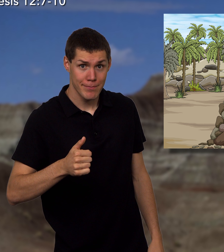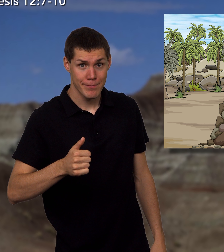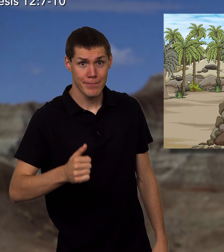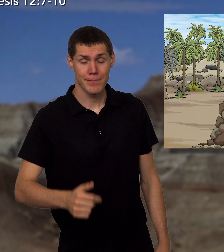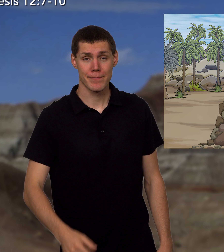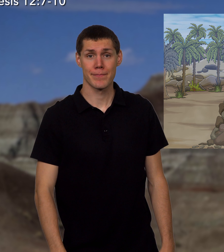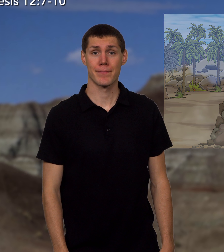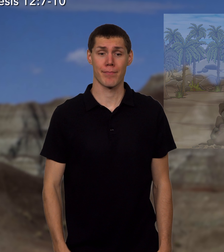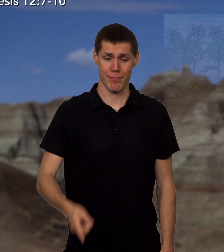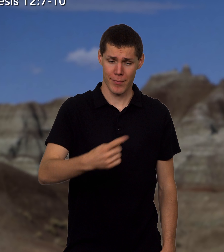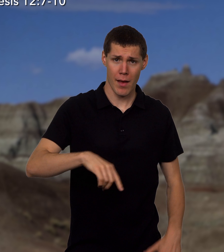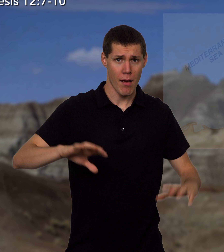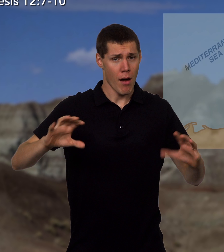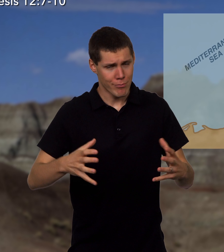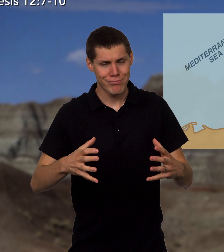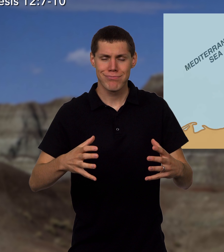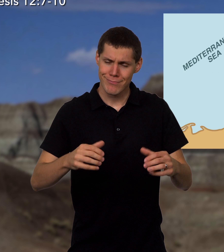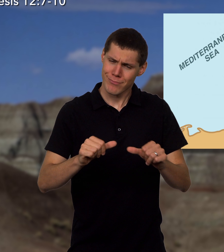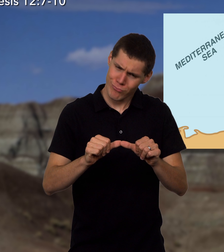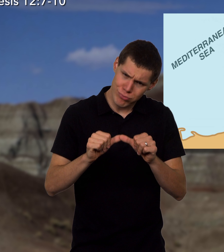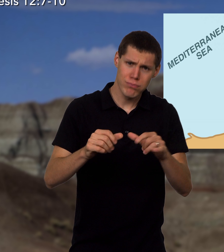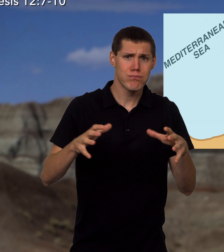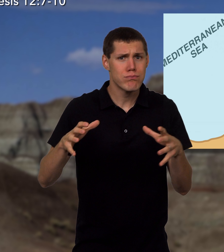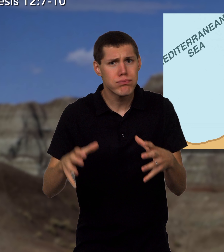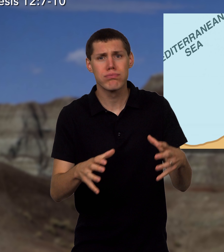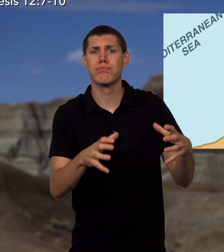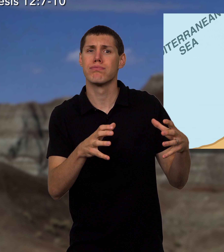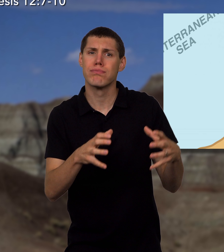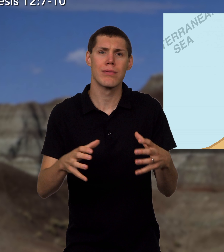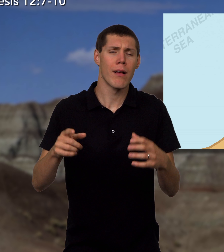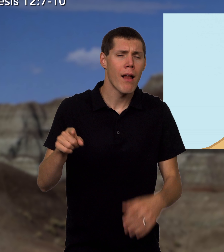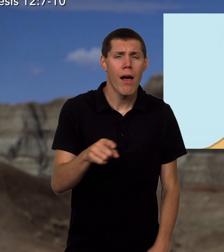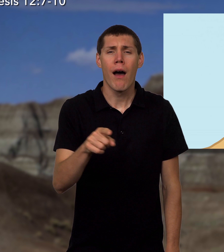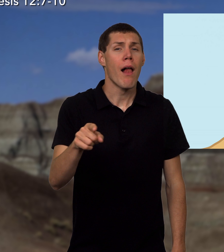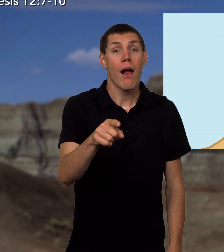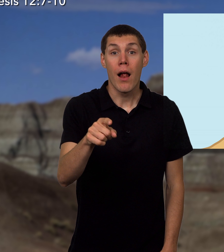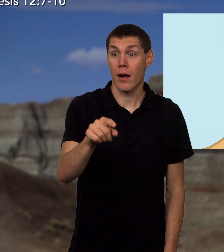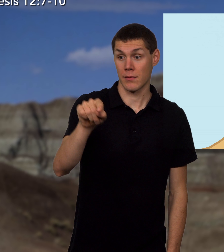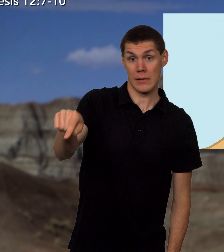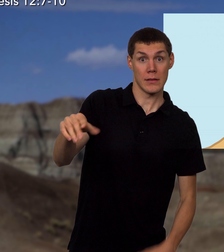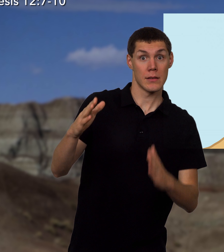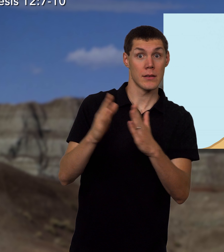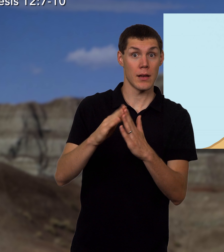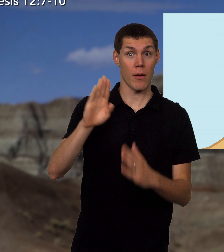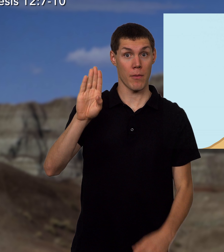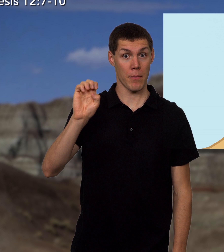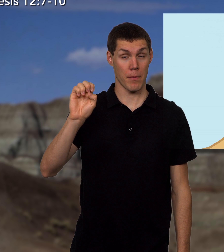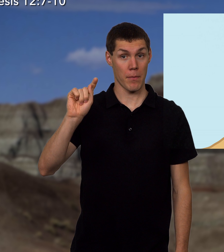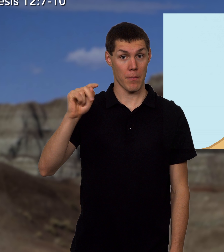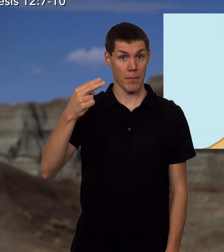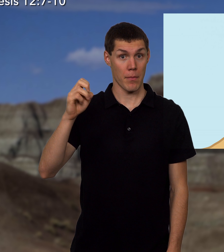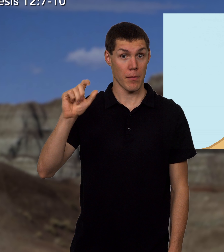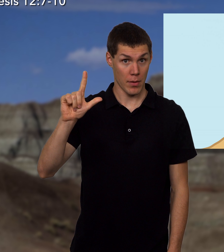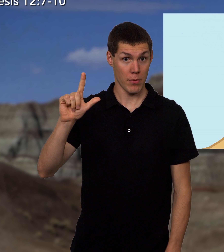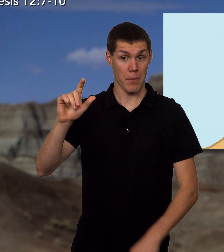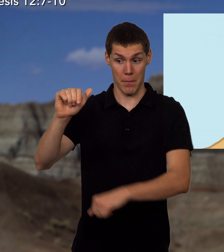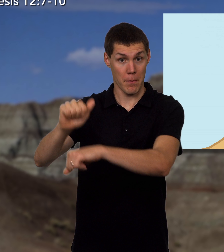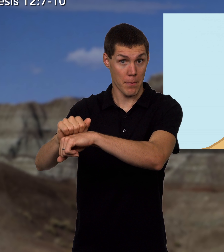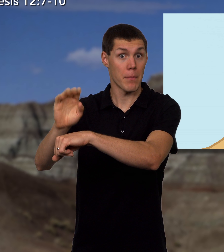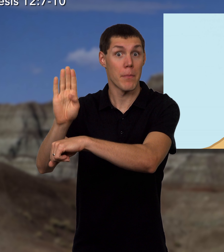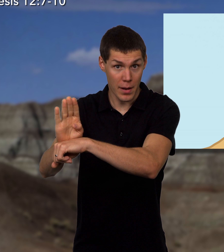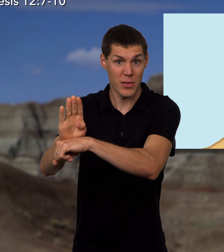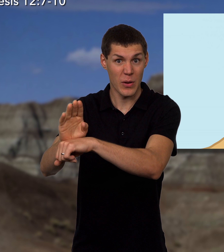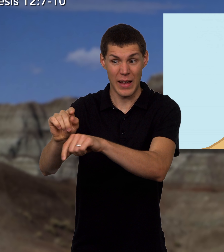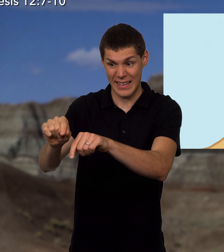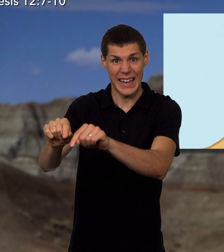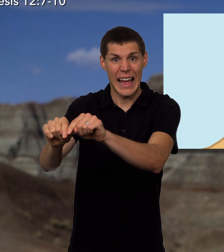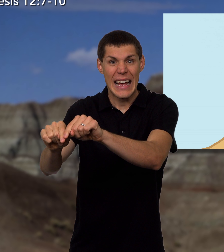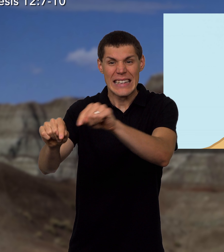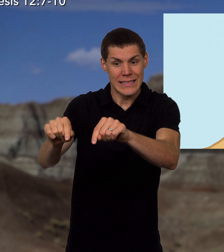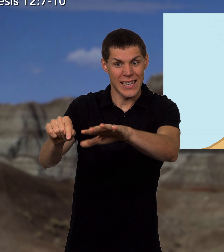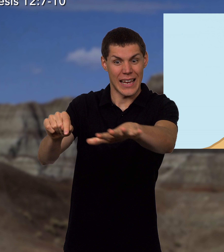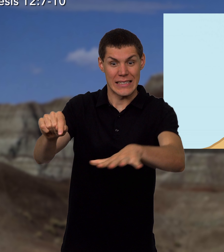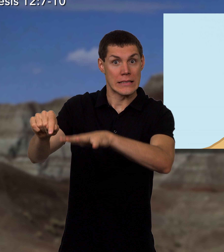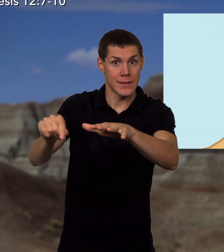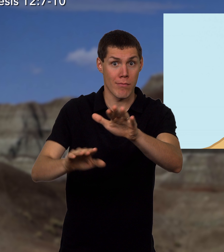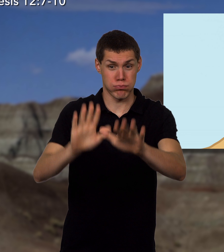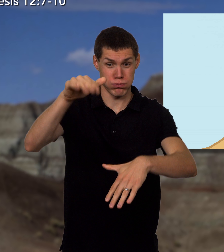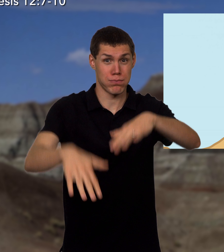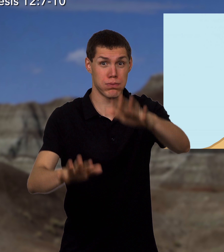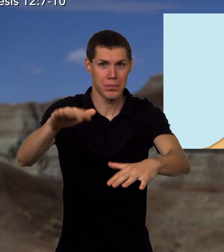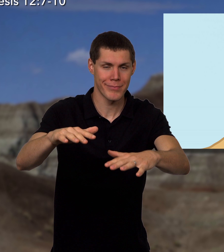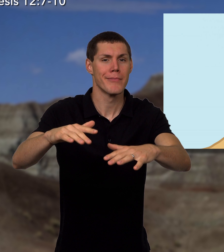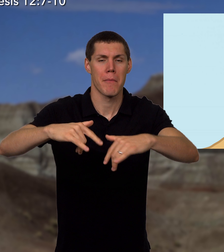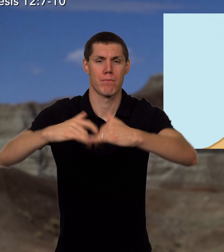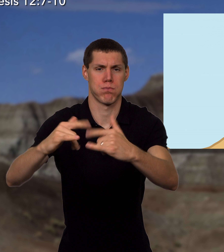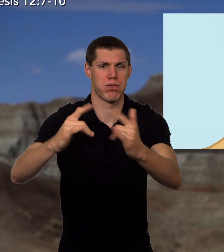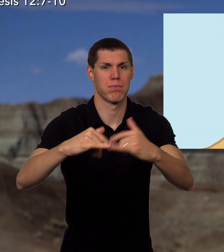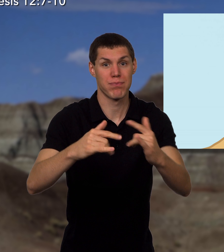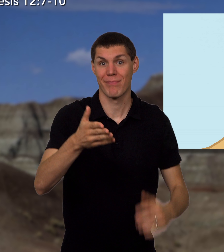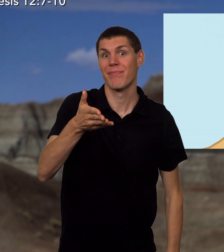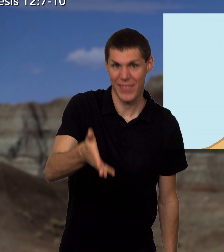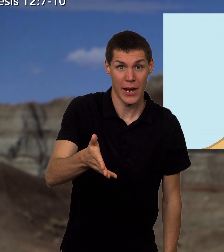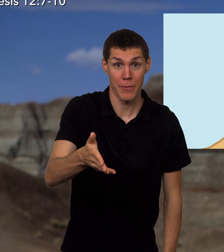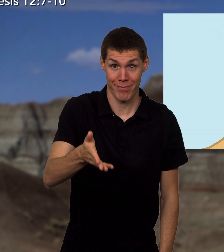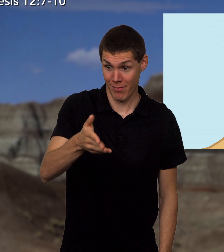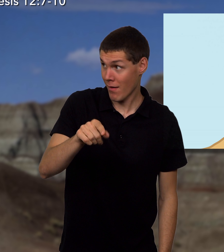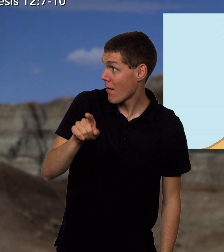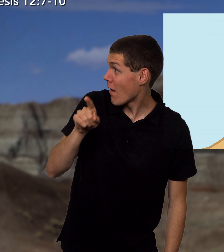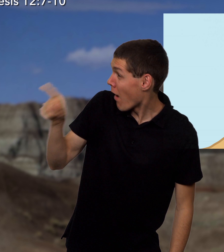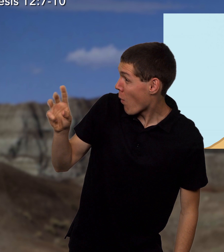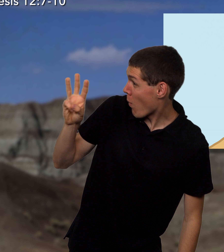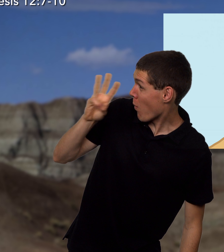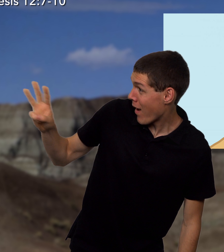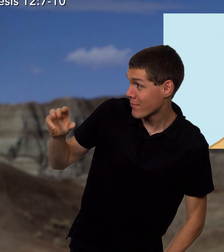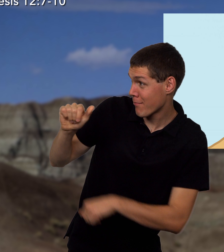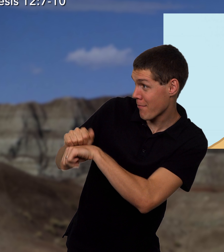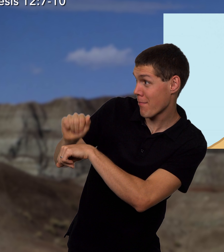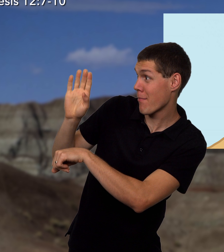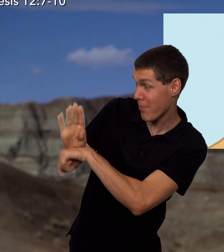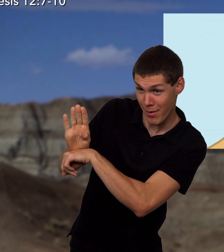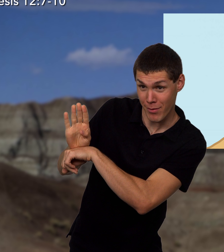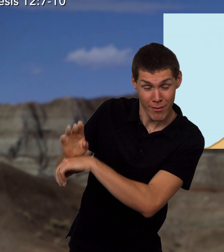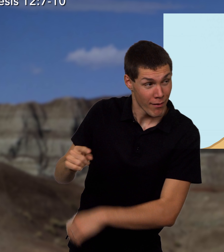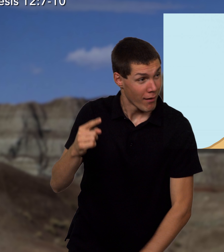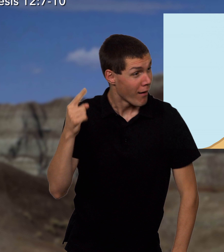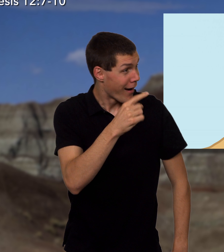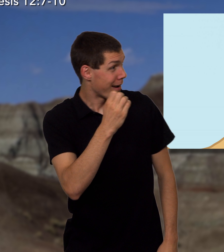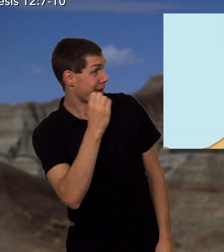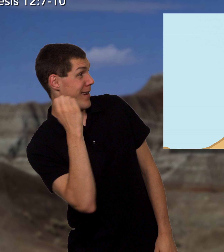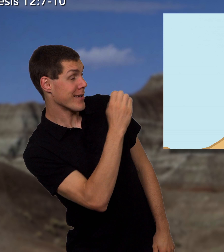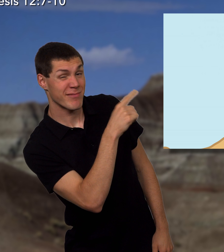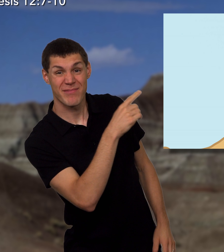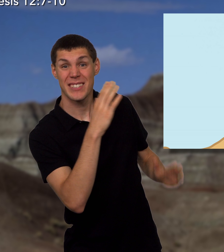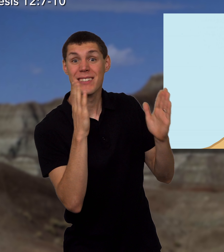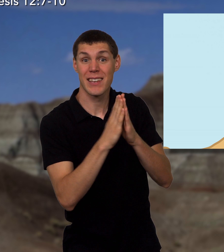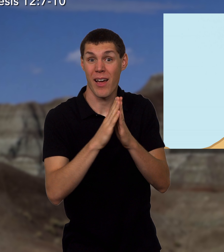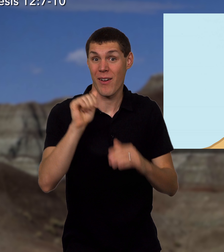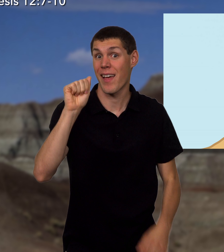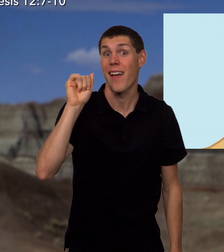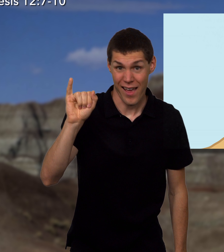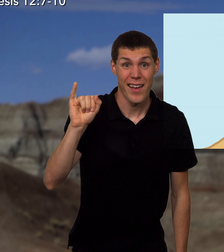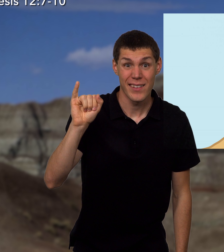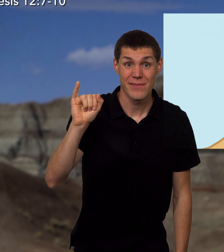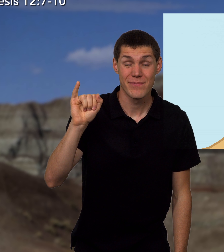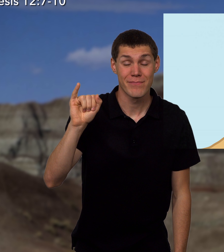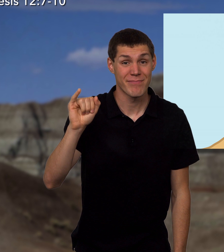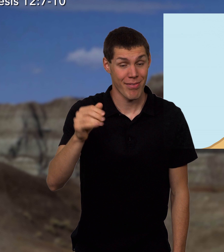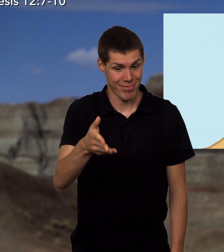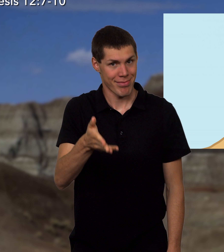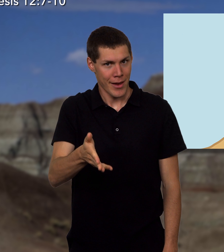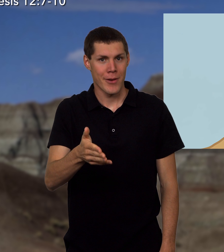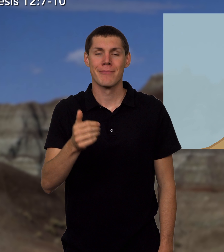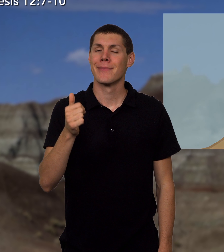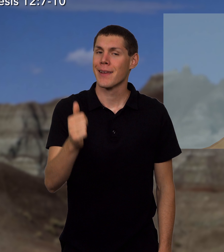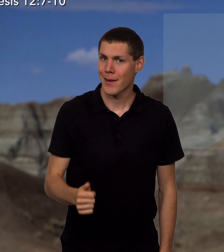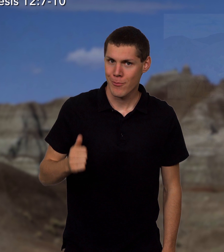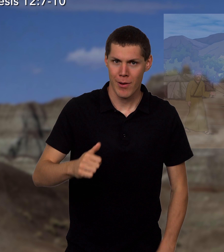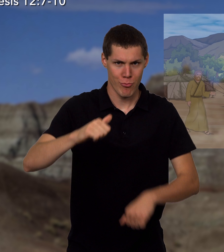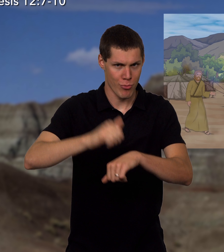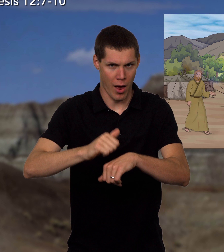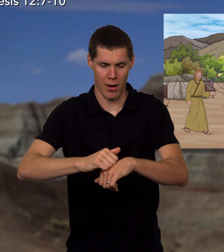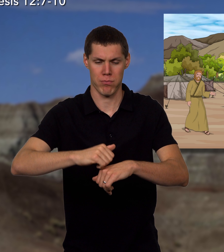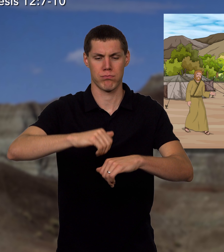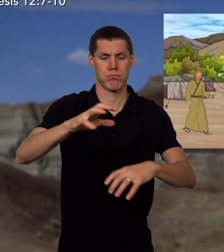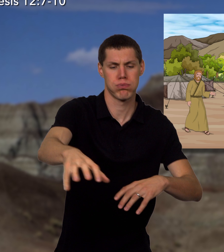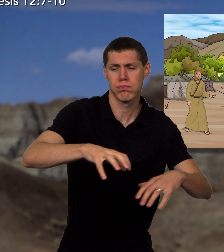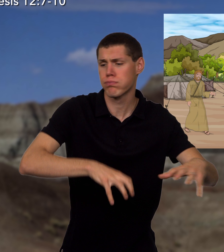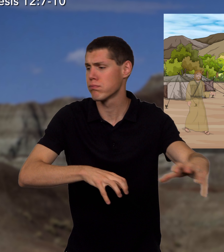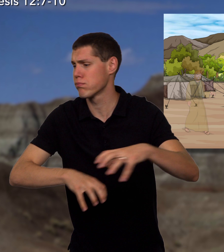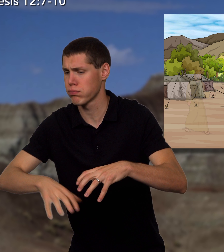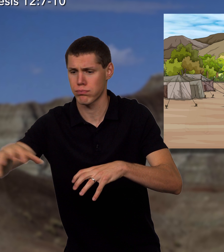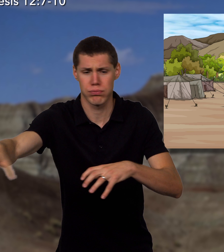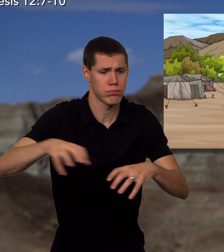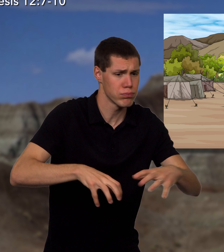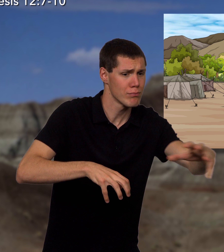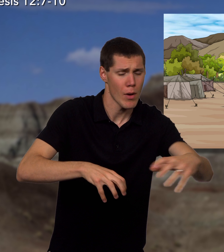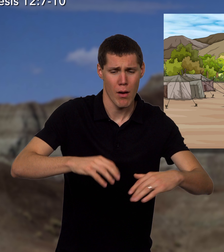From there Abram moved on to the hill country east of Bethel and pitched his tent, with Bethel to the west and Ai to the east.